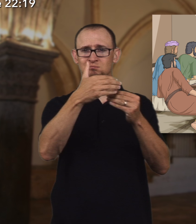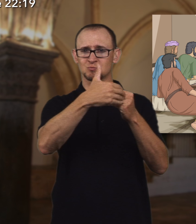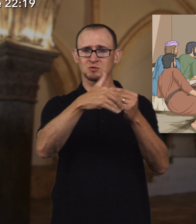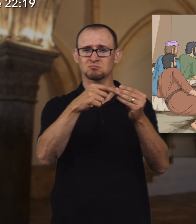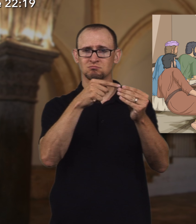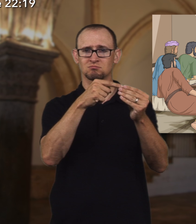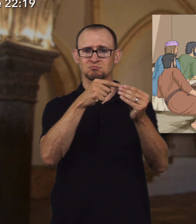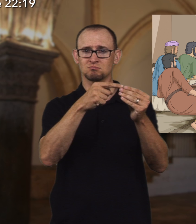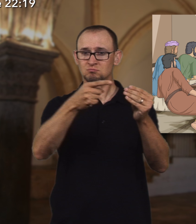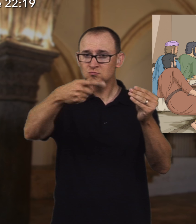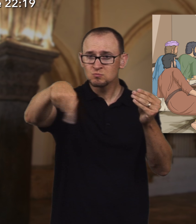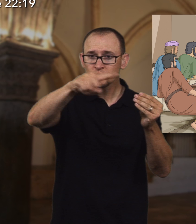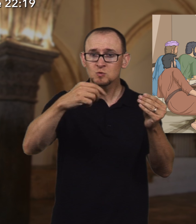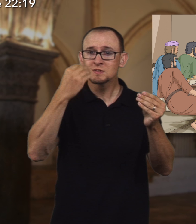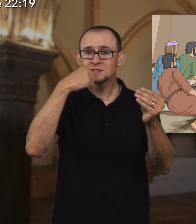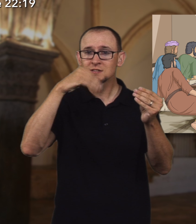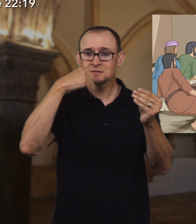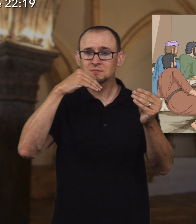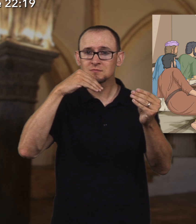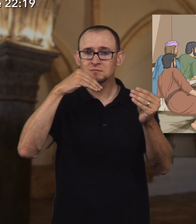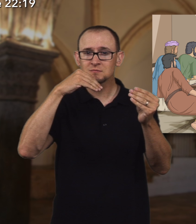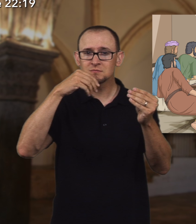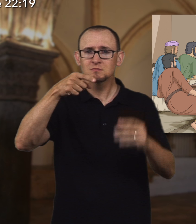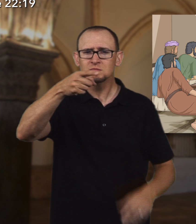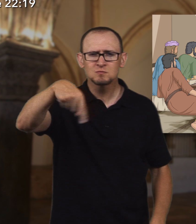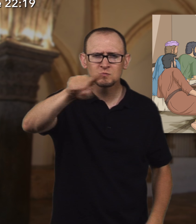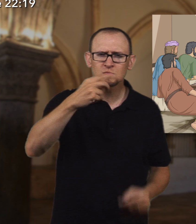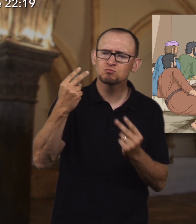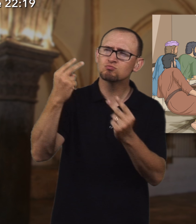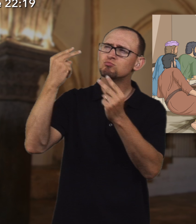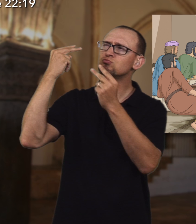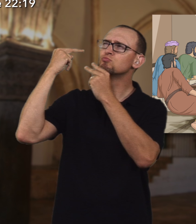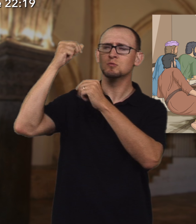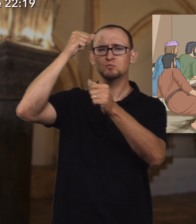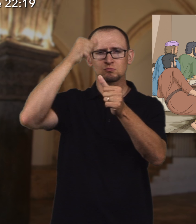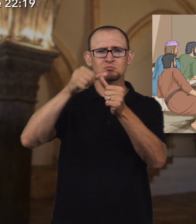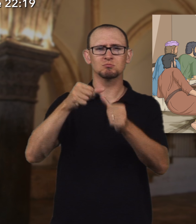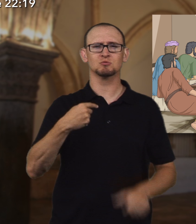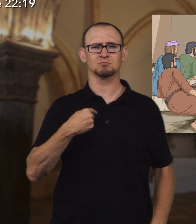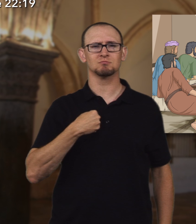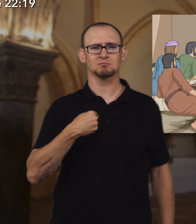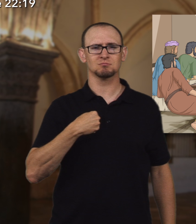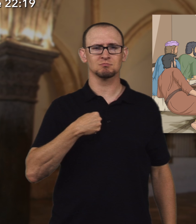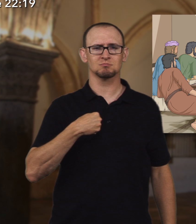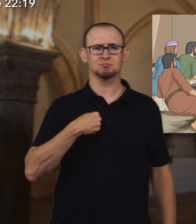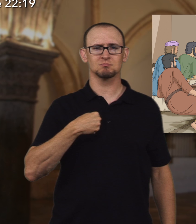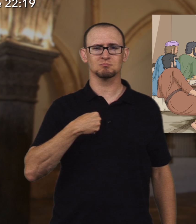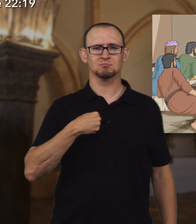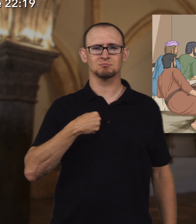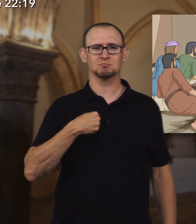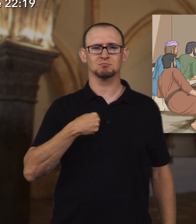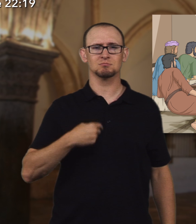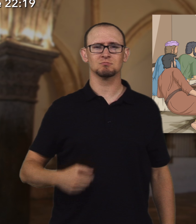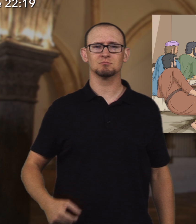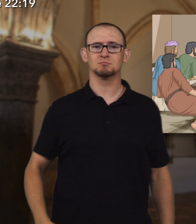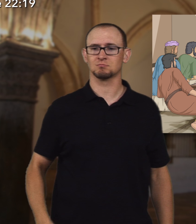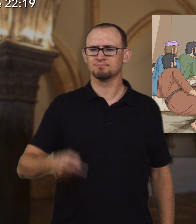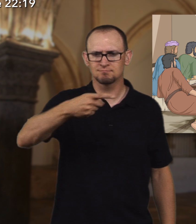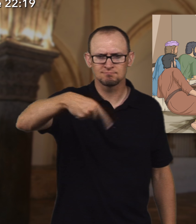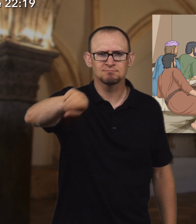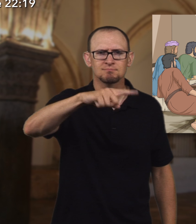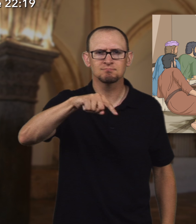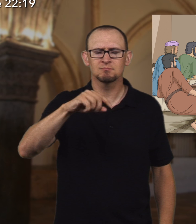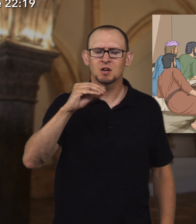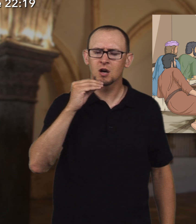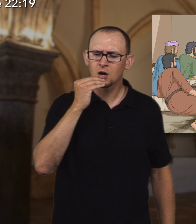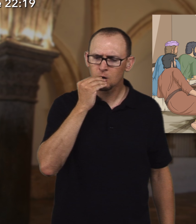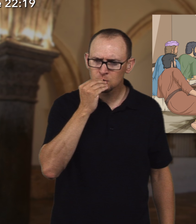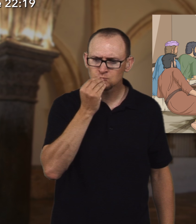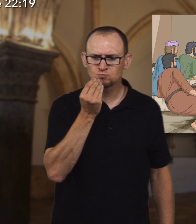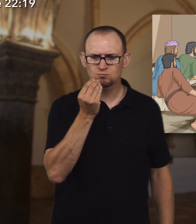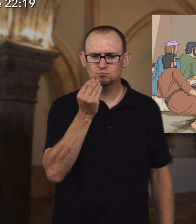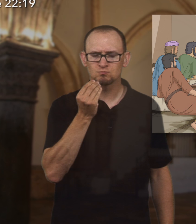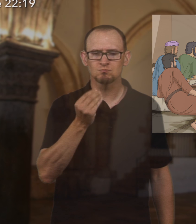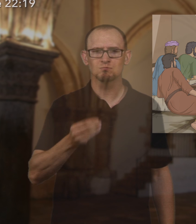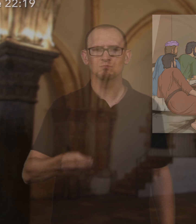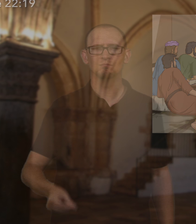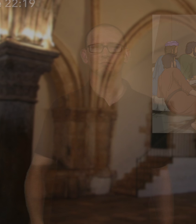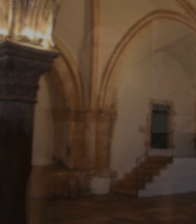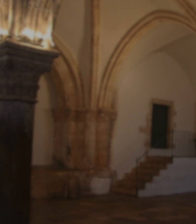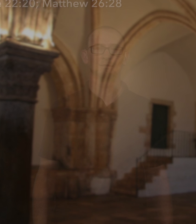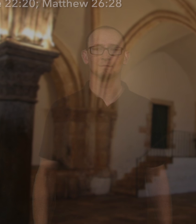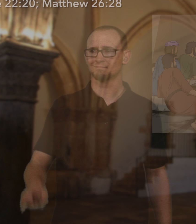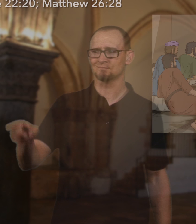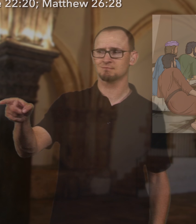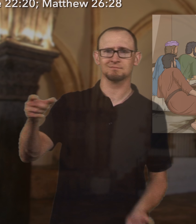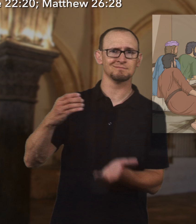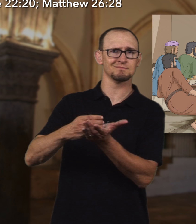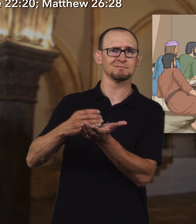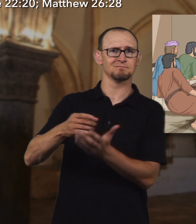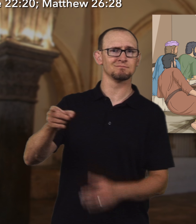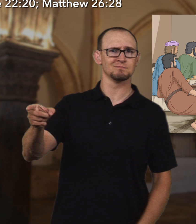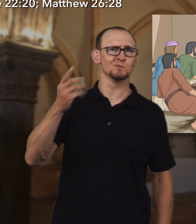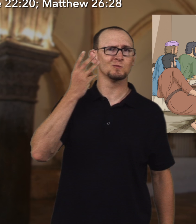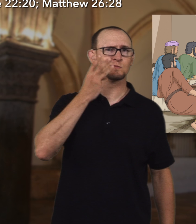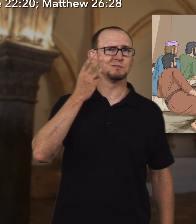do this in remembrance of Me.”